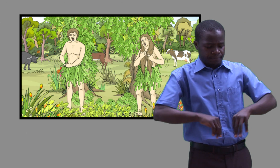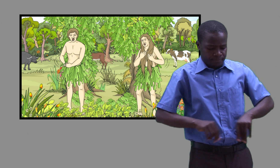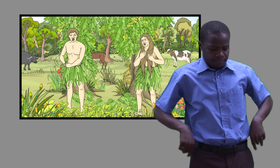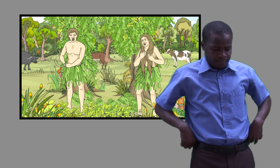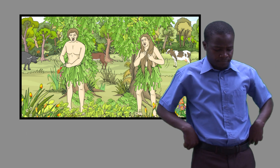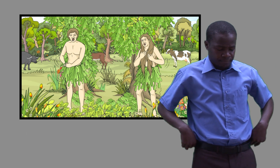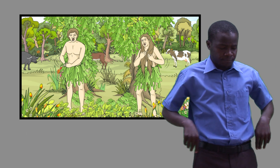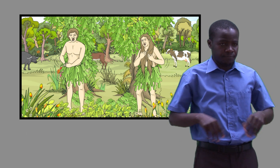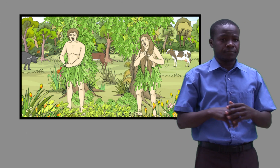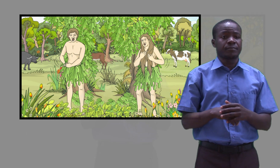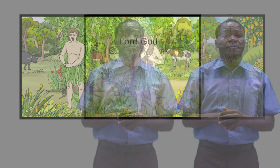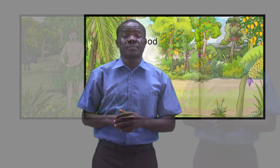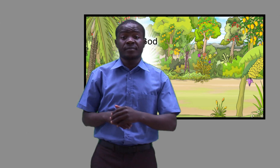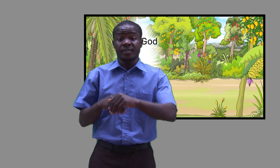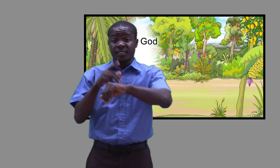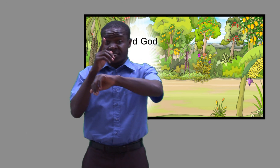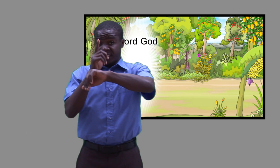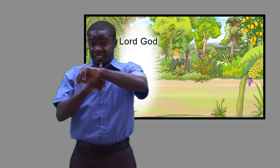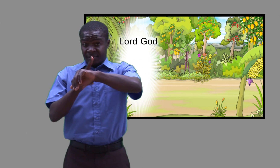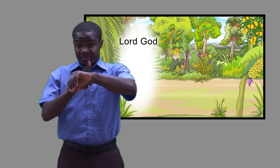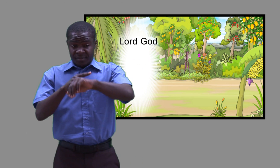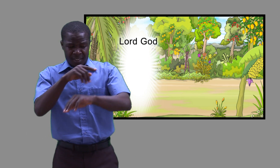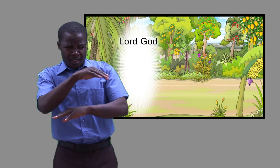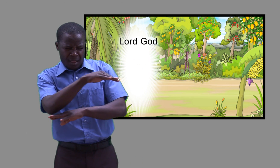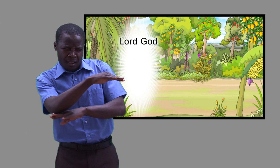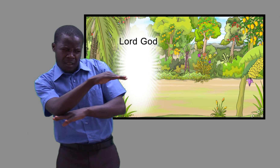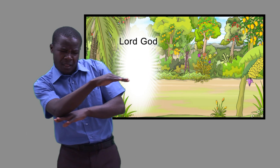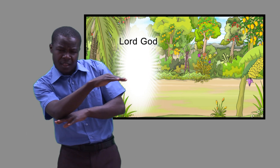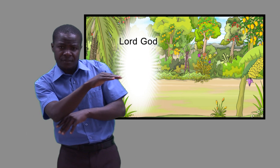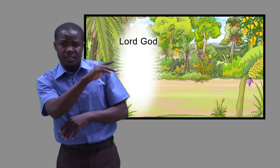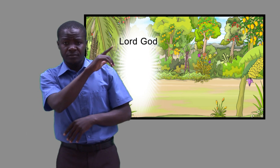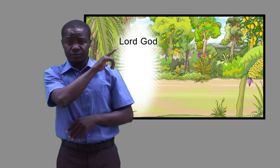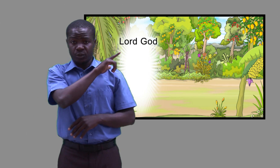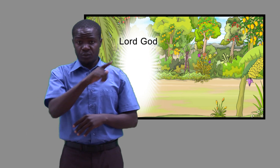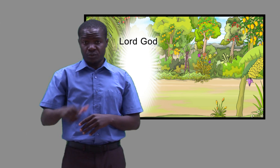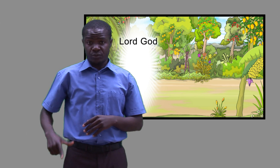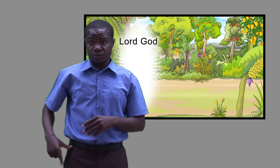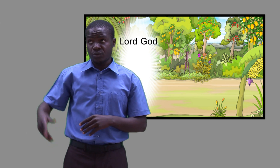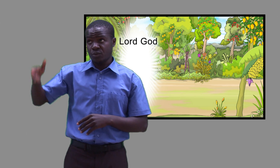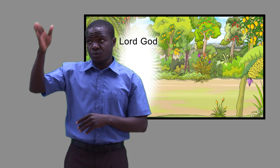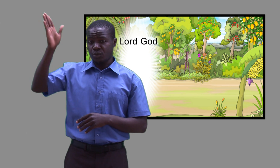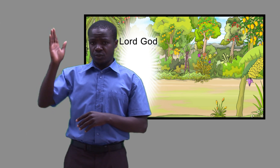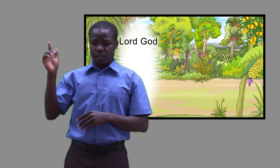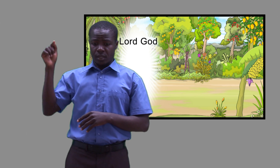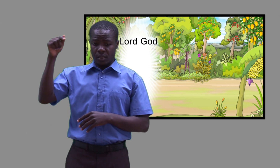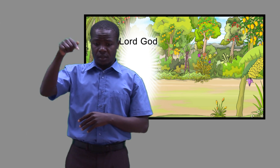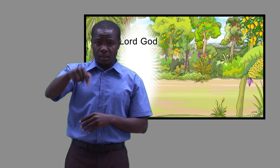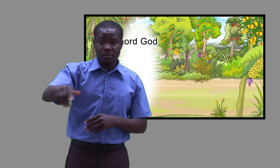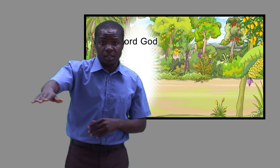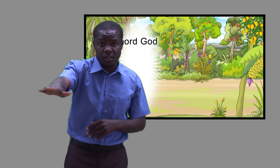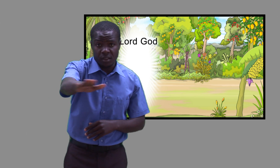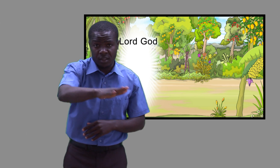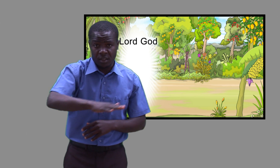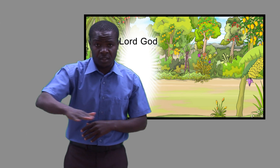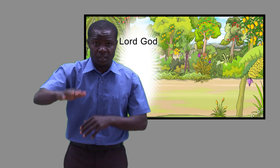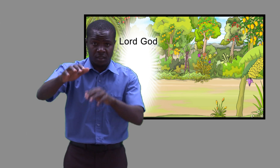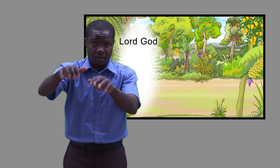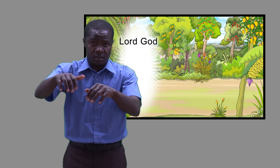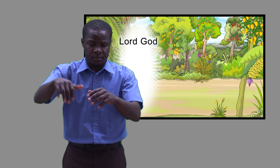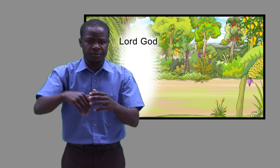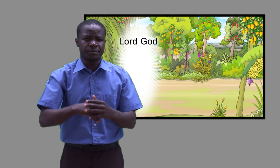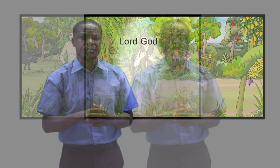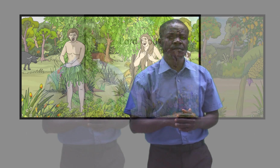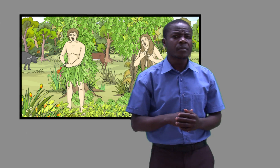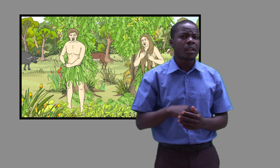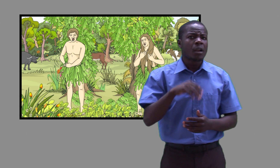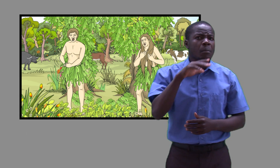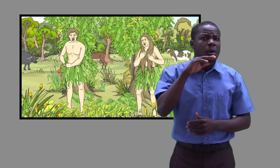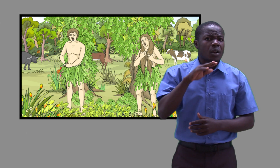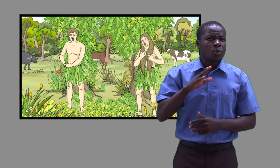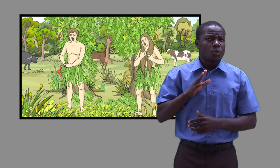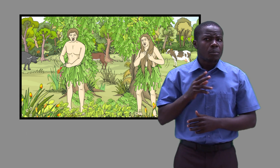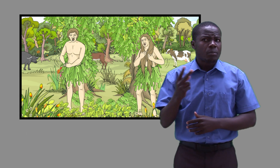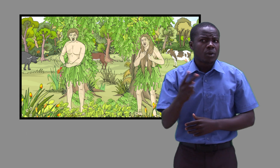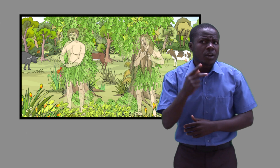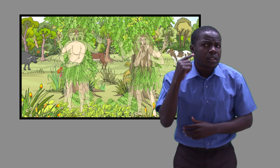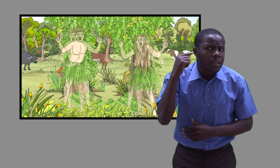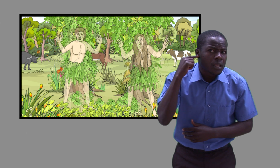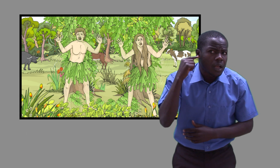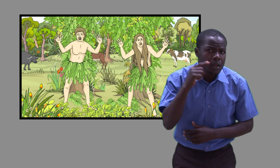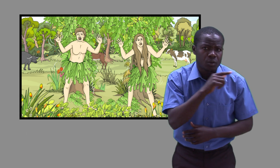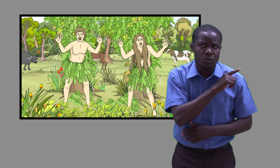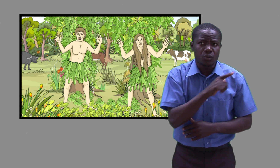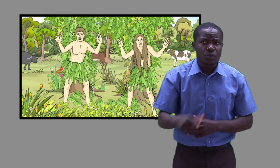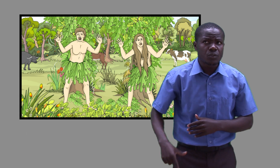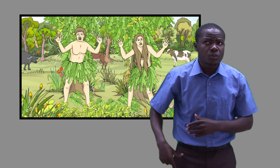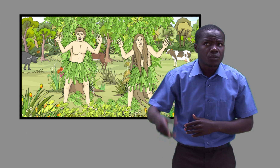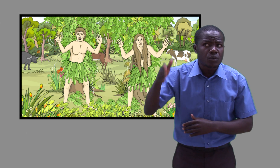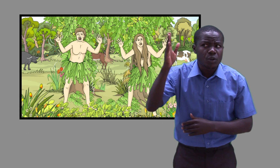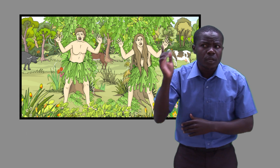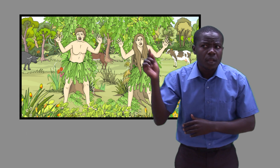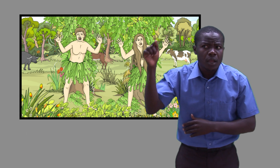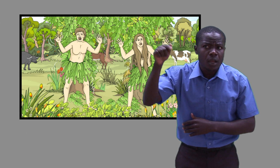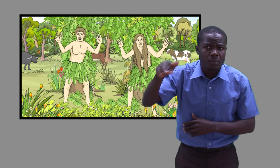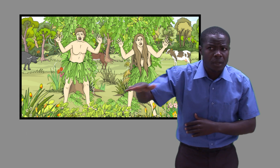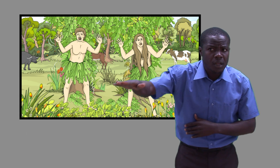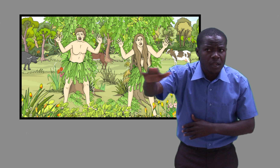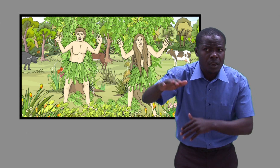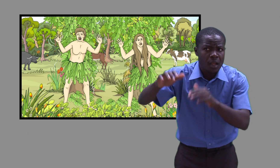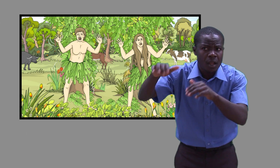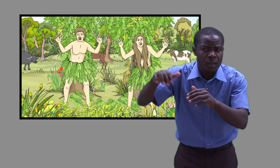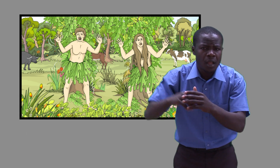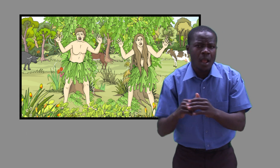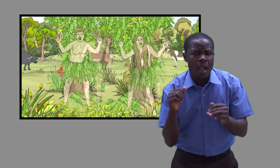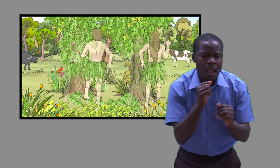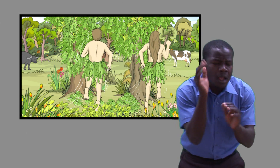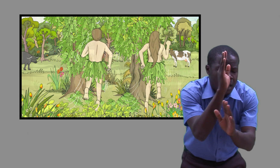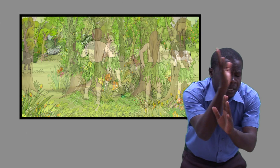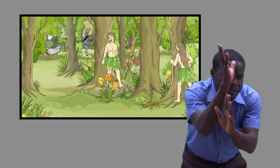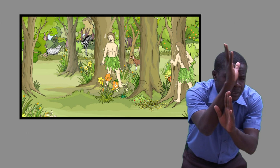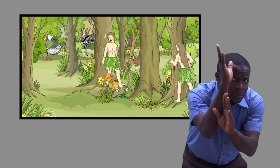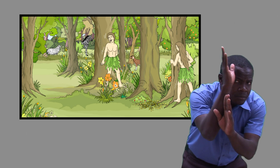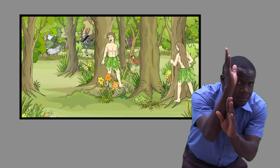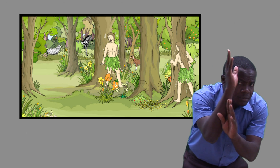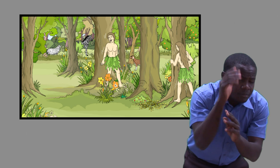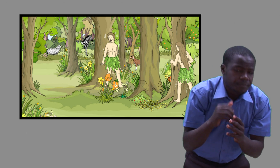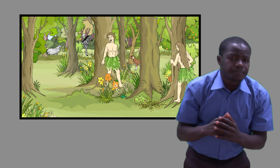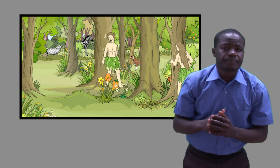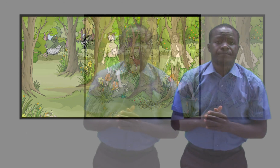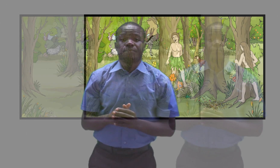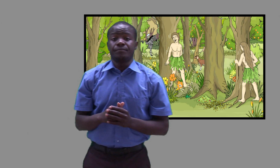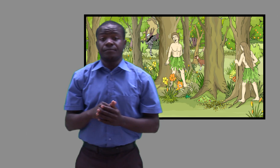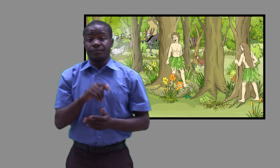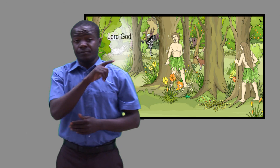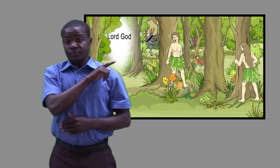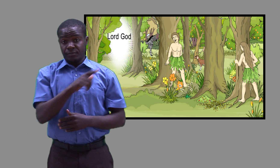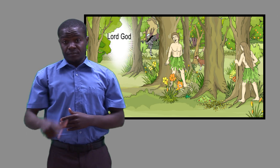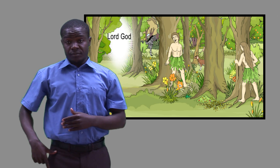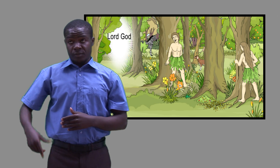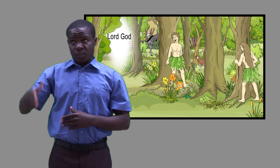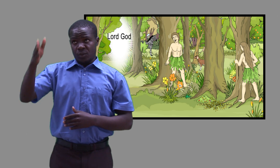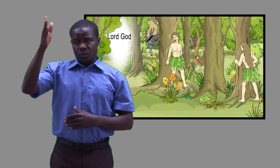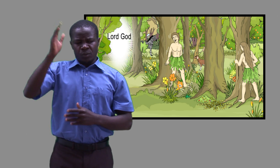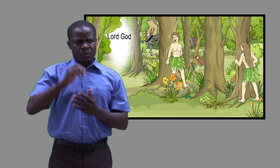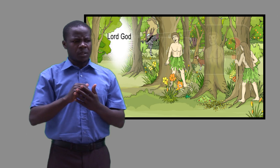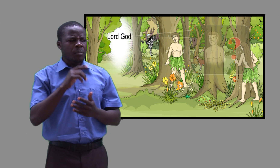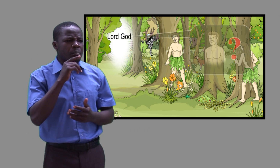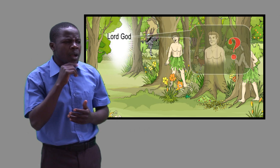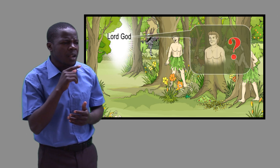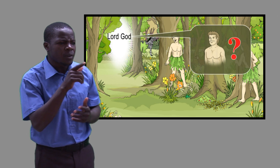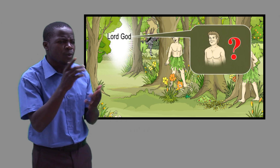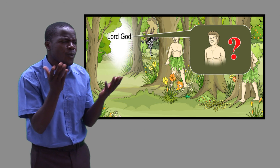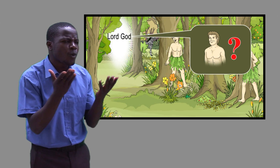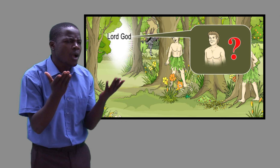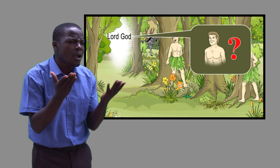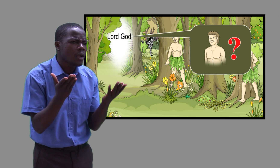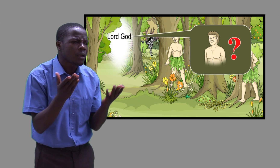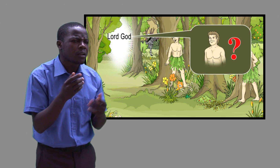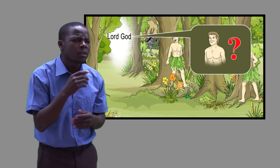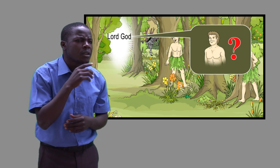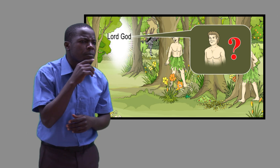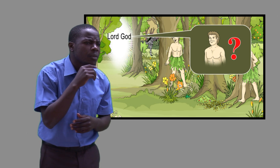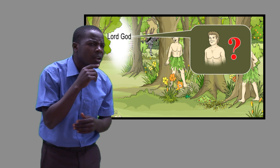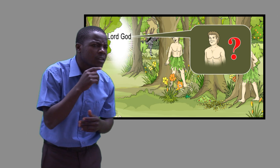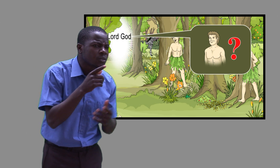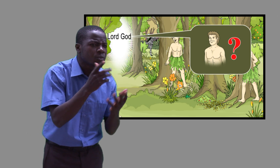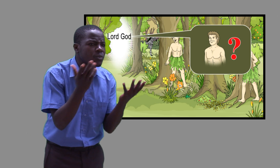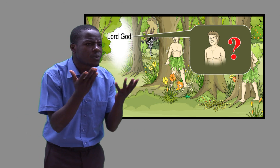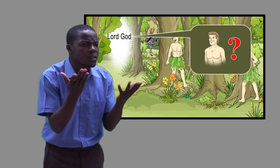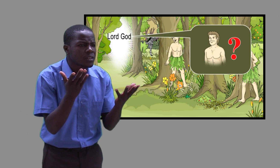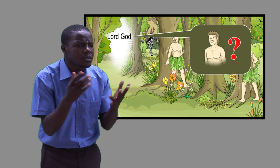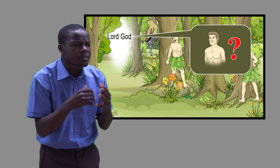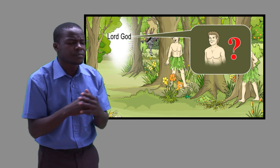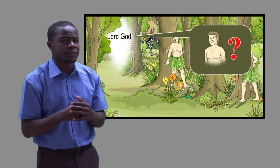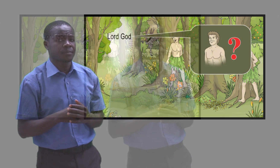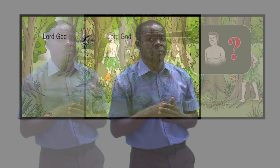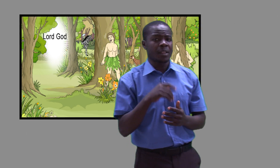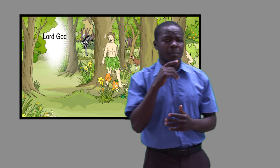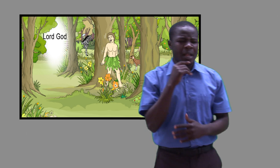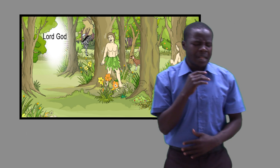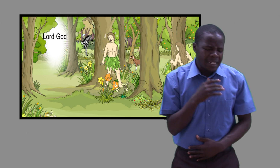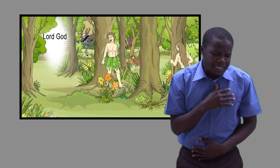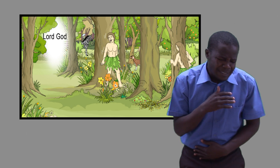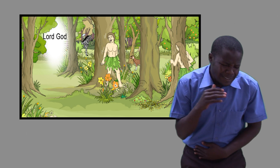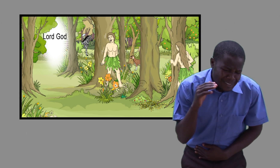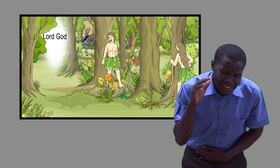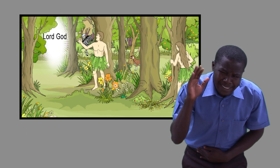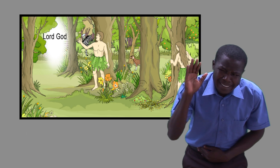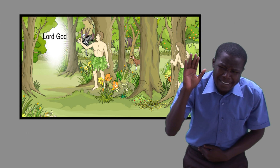Then the man and his wife heard the voice of the LORD God walking in the garden in the breeze of the day, and they hid themselves from the presence of the LORD God among the trees of the garden. But the LORD God called out to the man, “Where are you?”